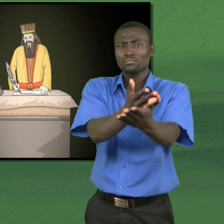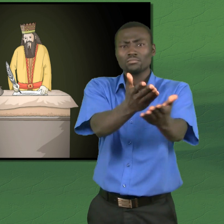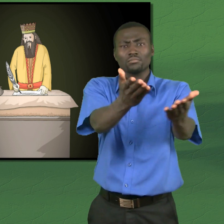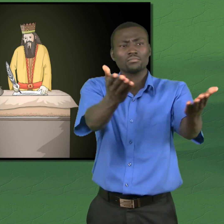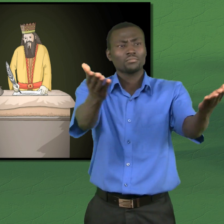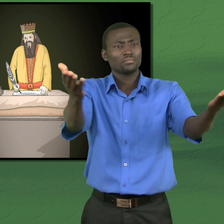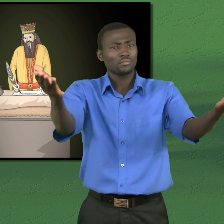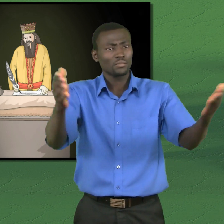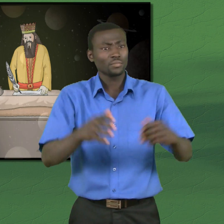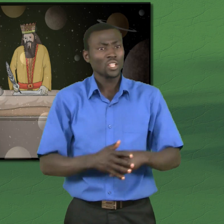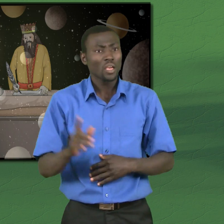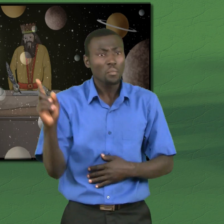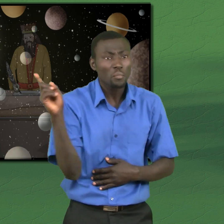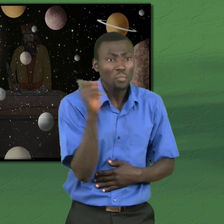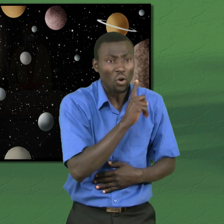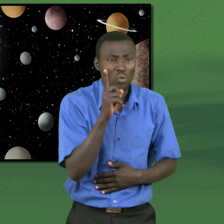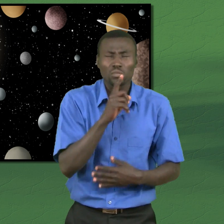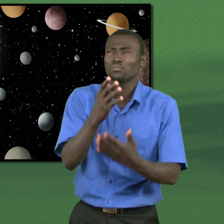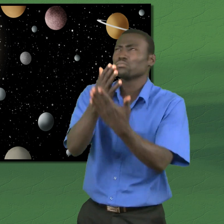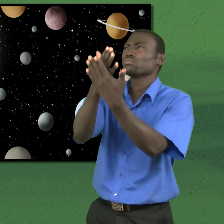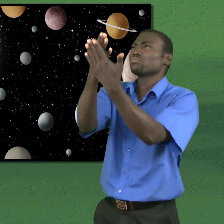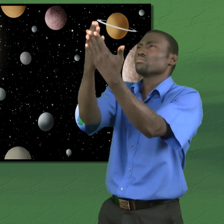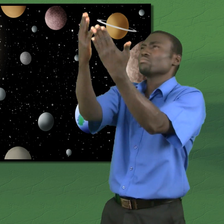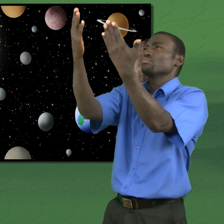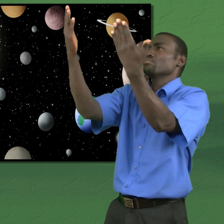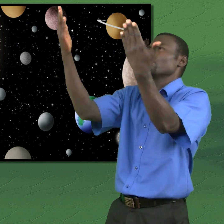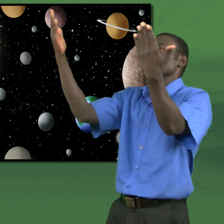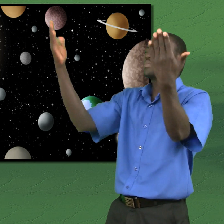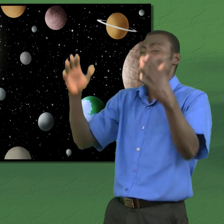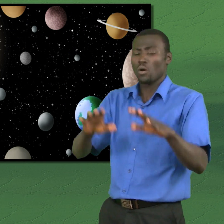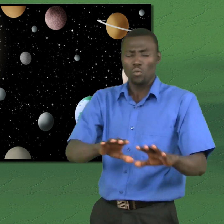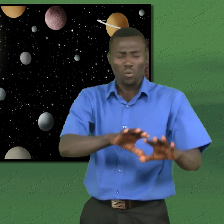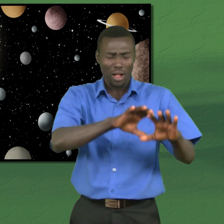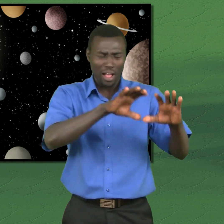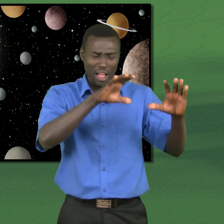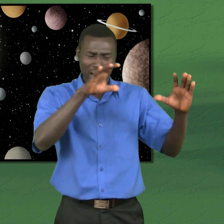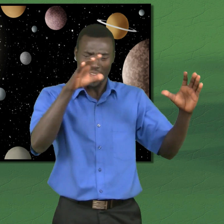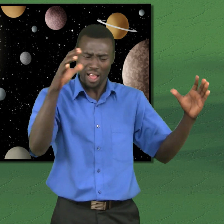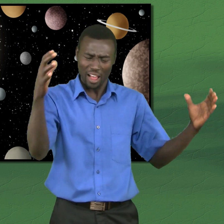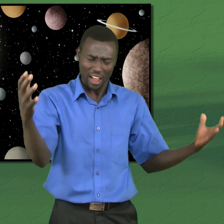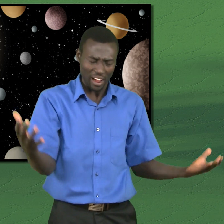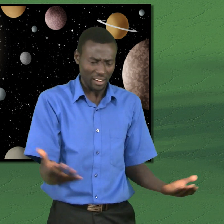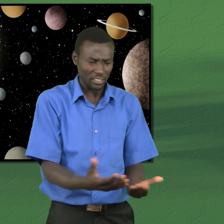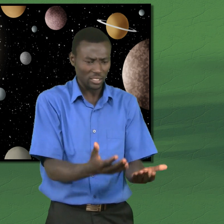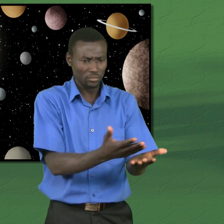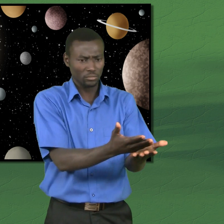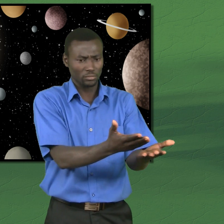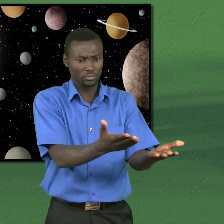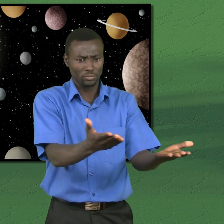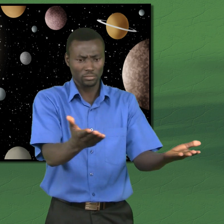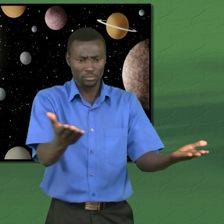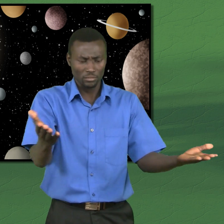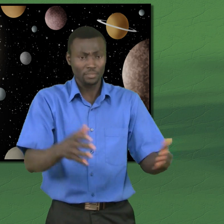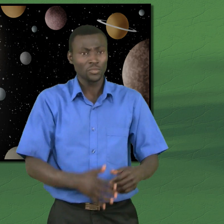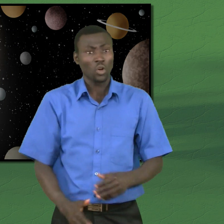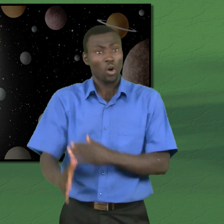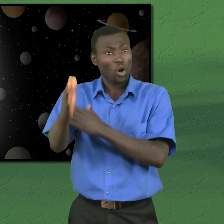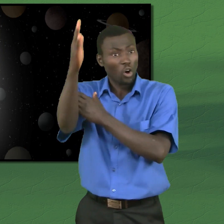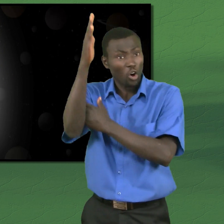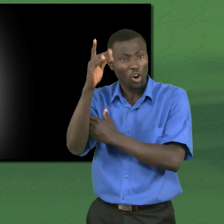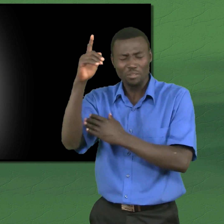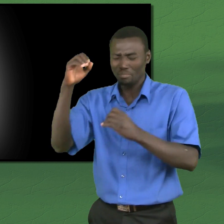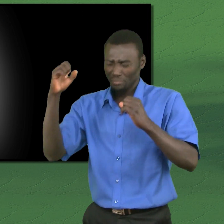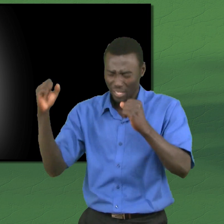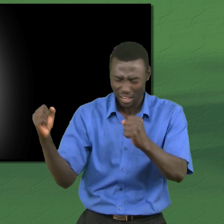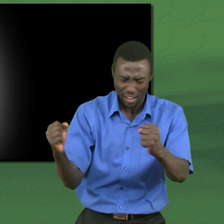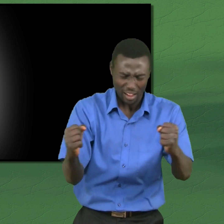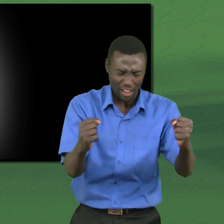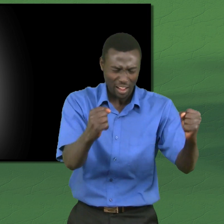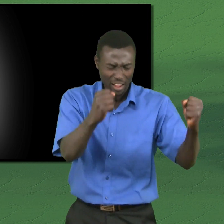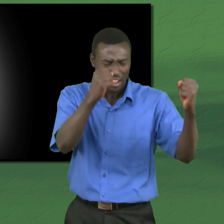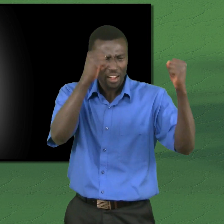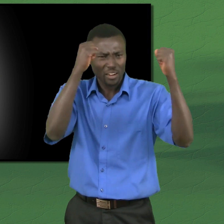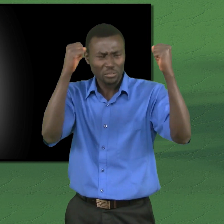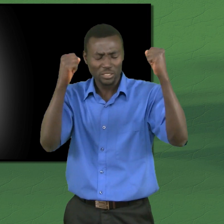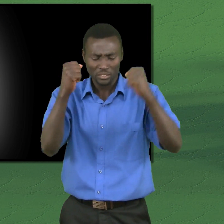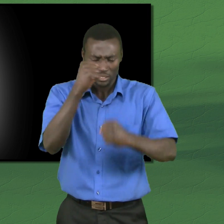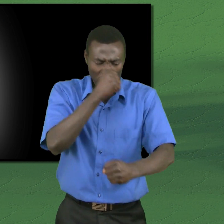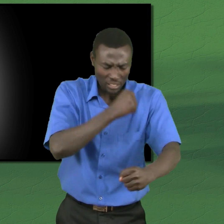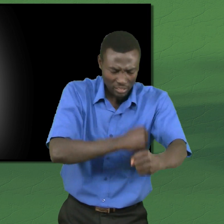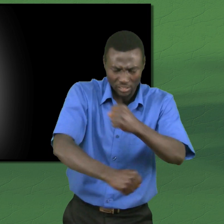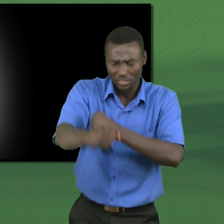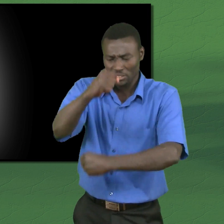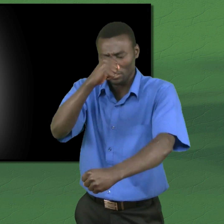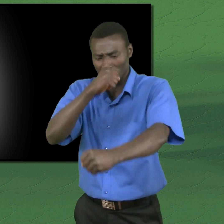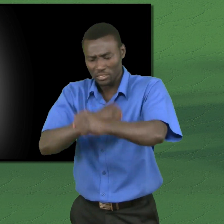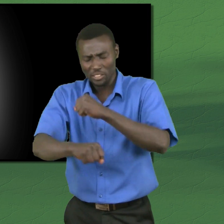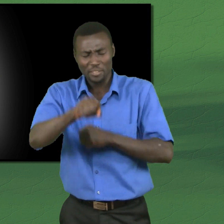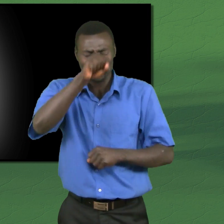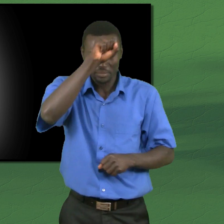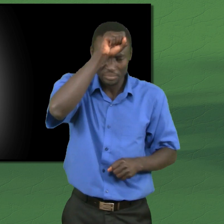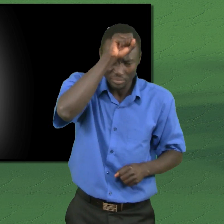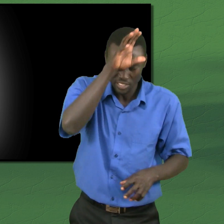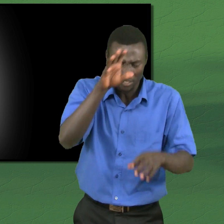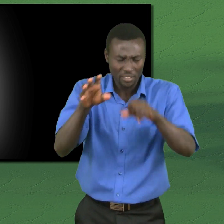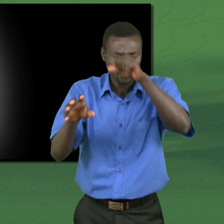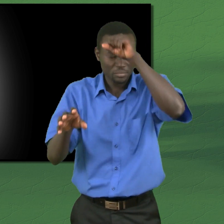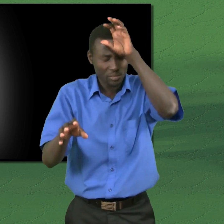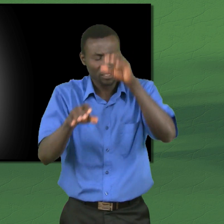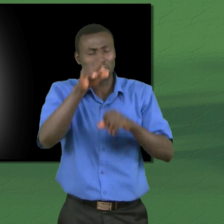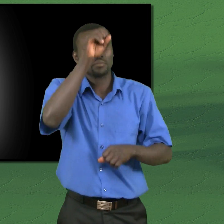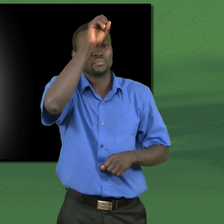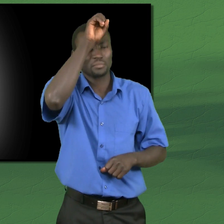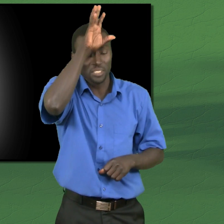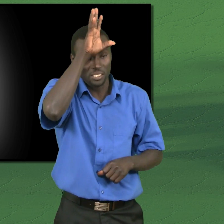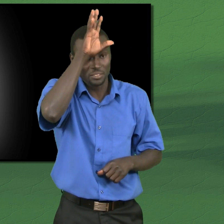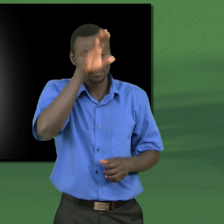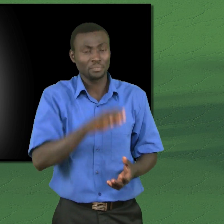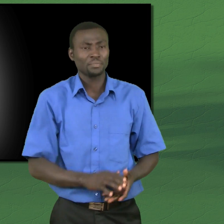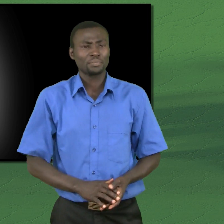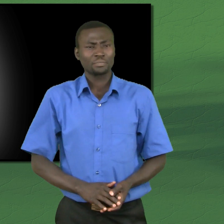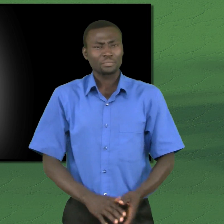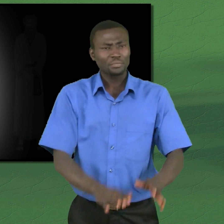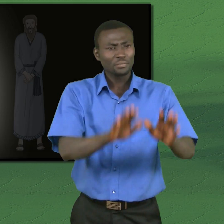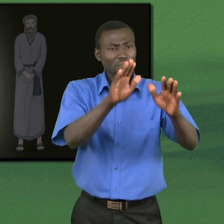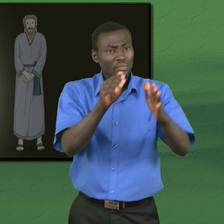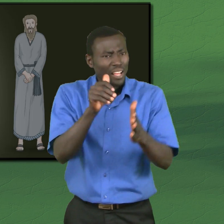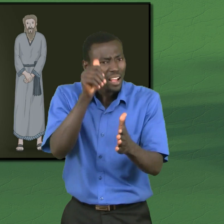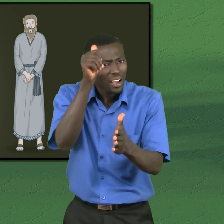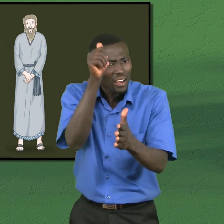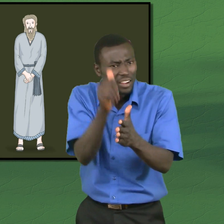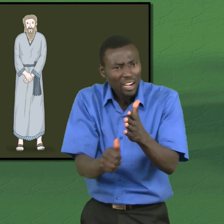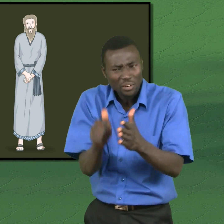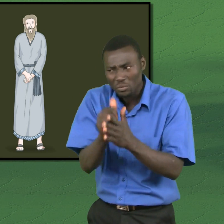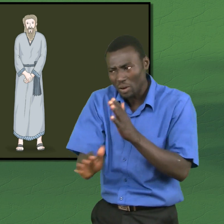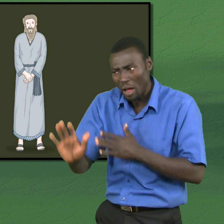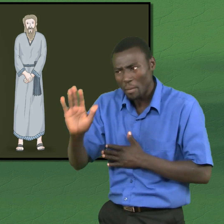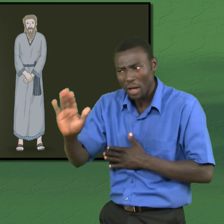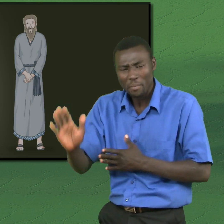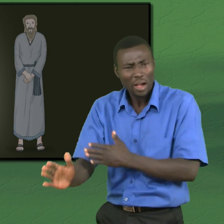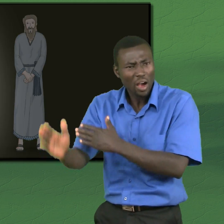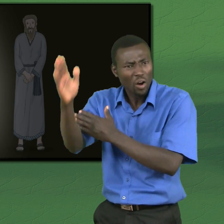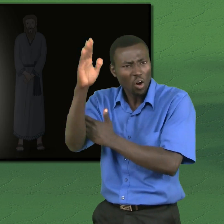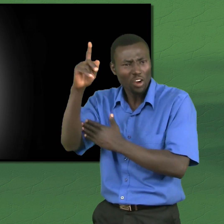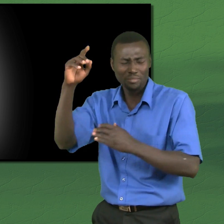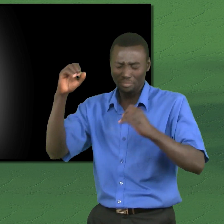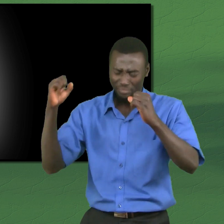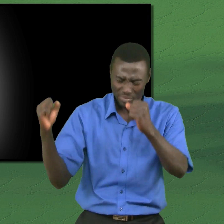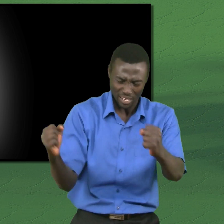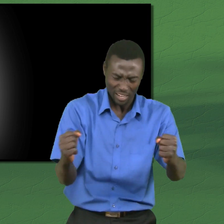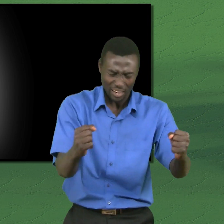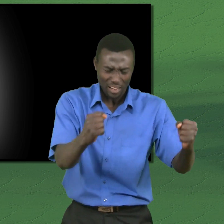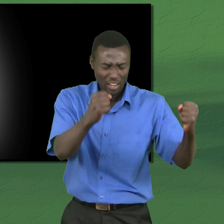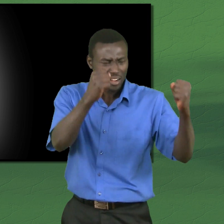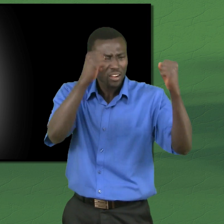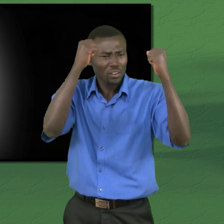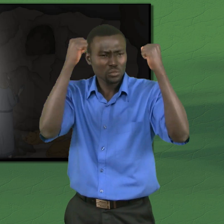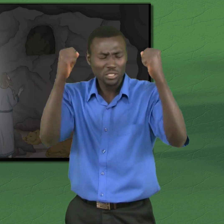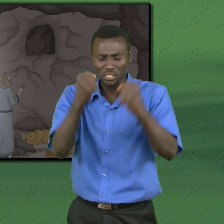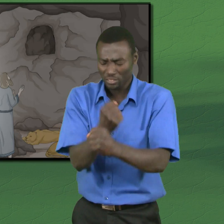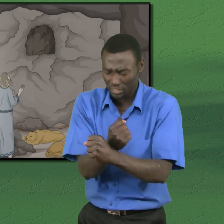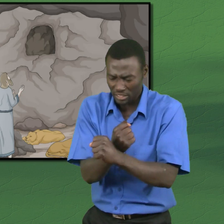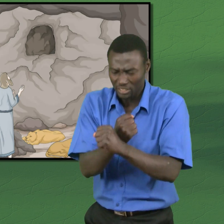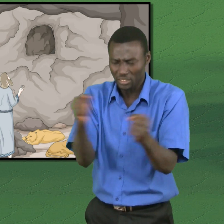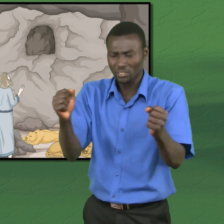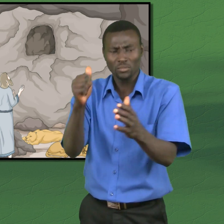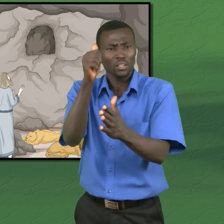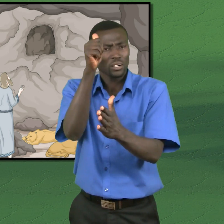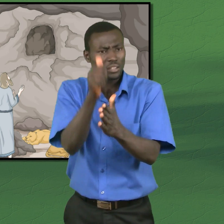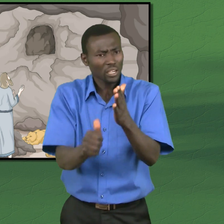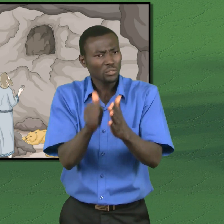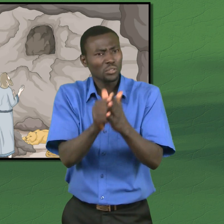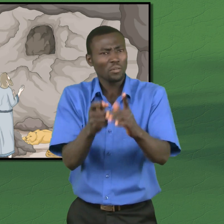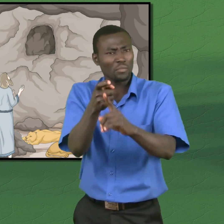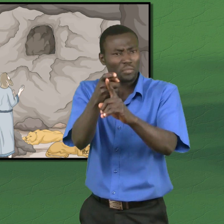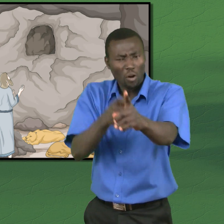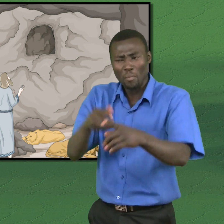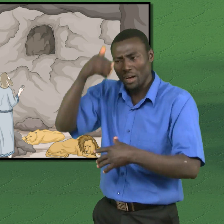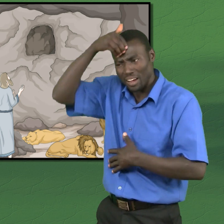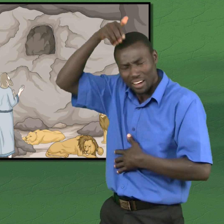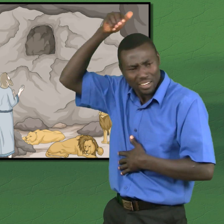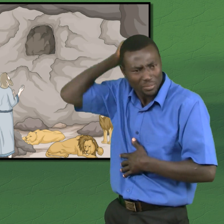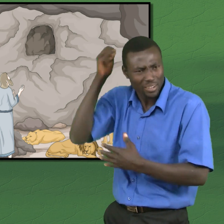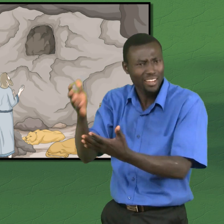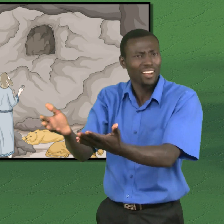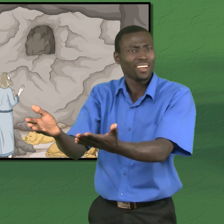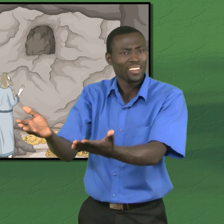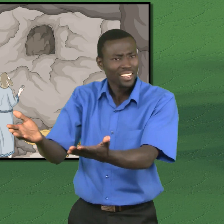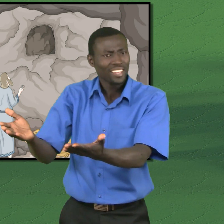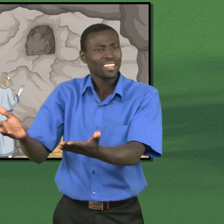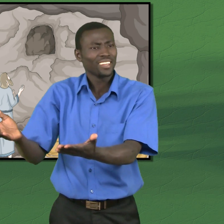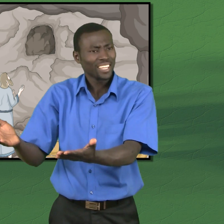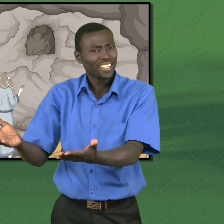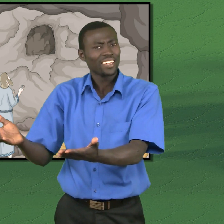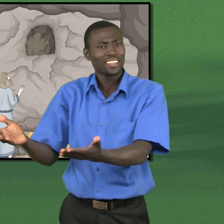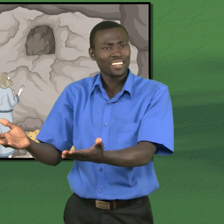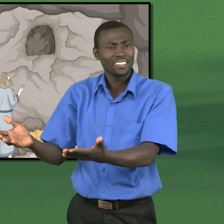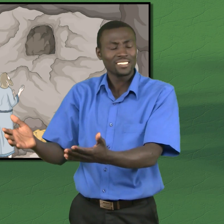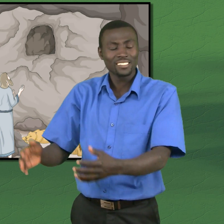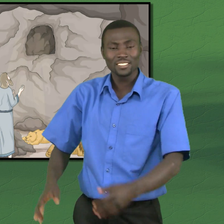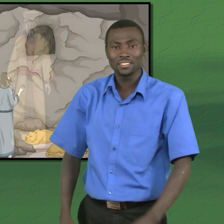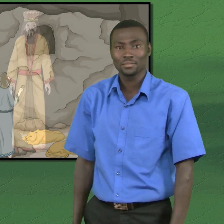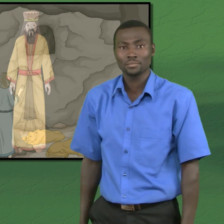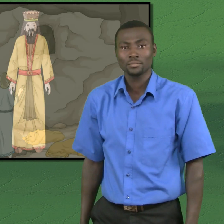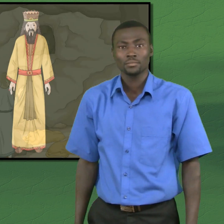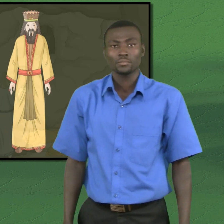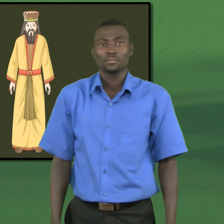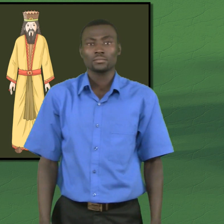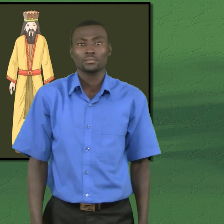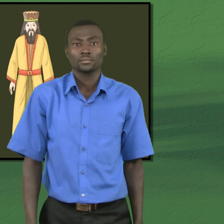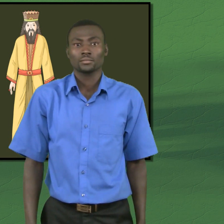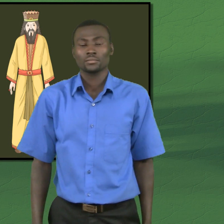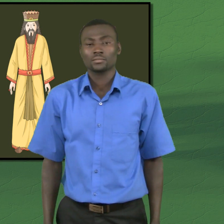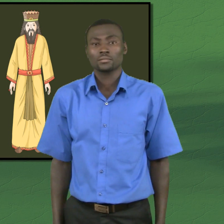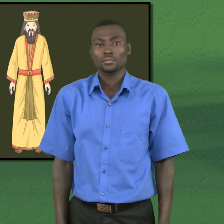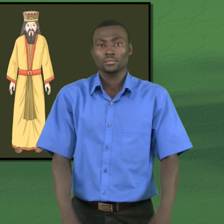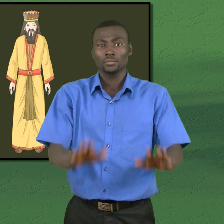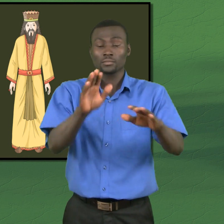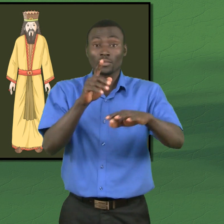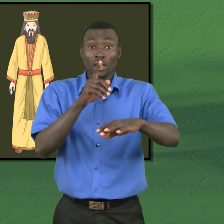He performs signs and wonders in the heavens and on the earth, for He has rescued Daniel from the power of the lions.”